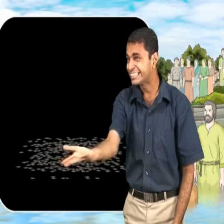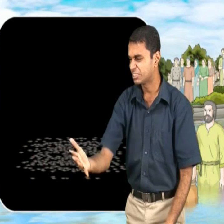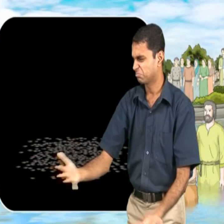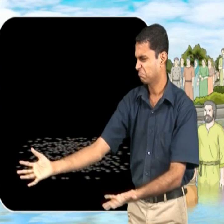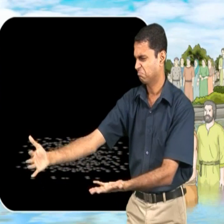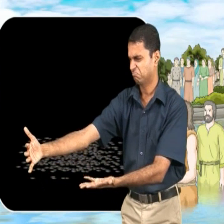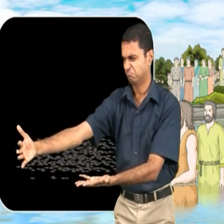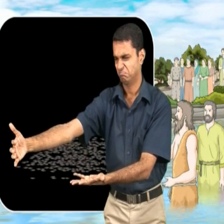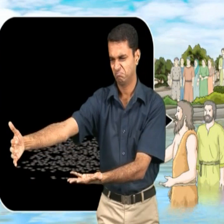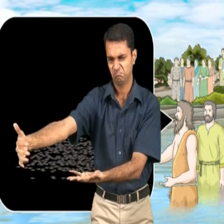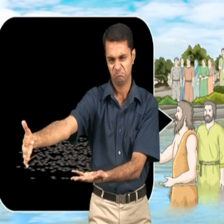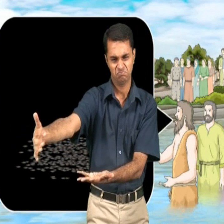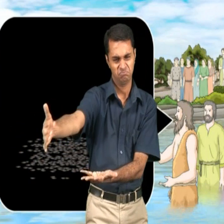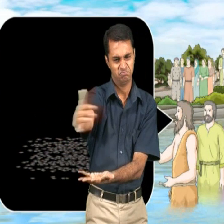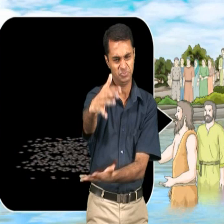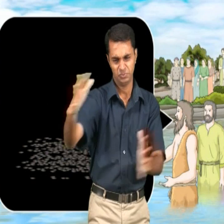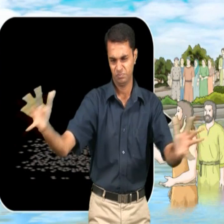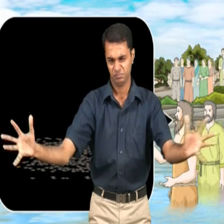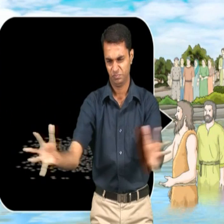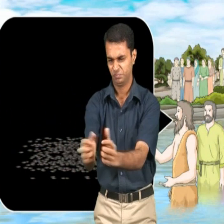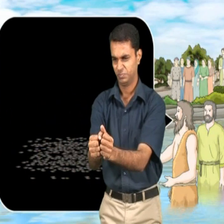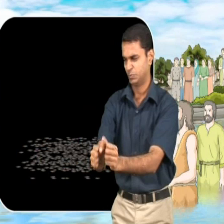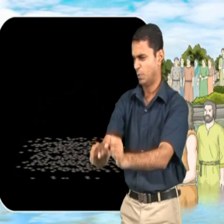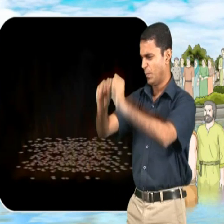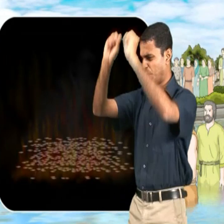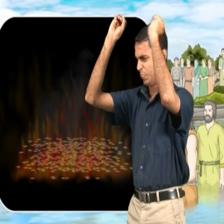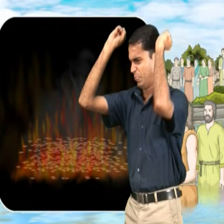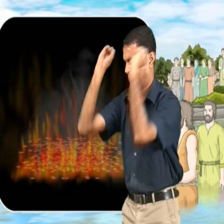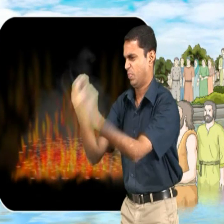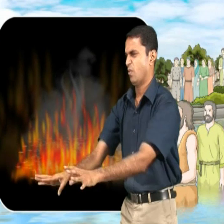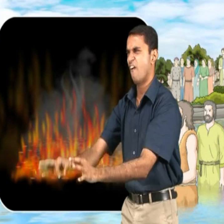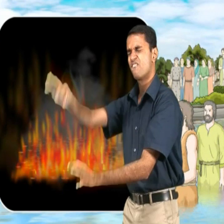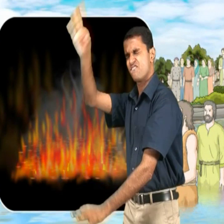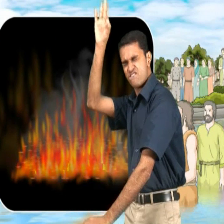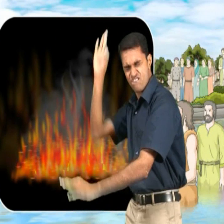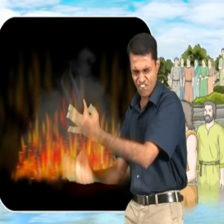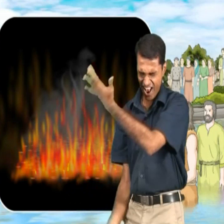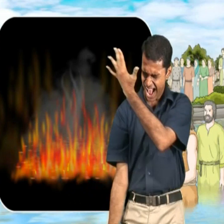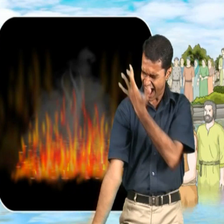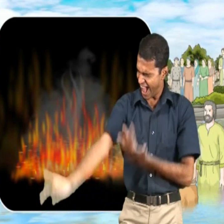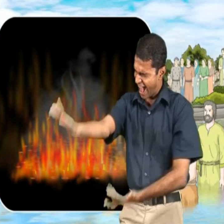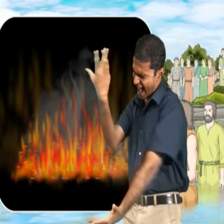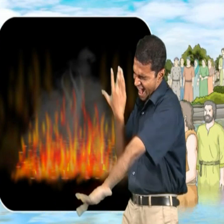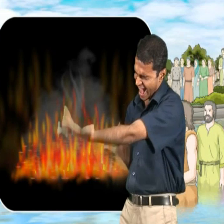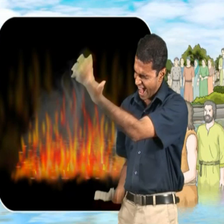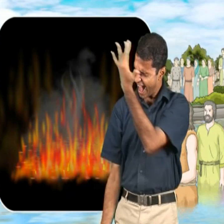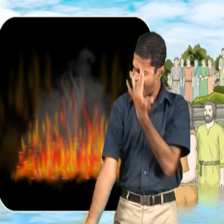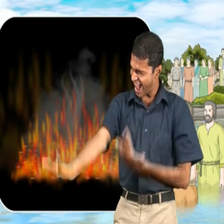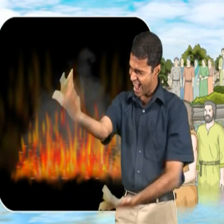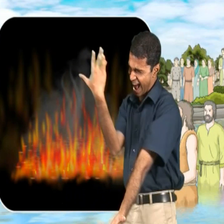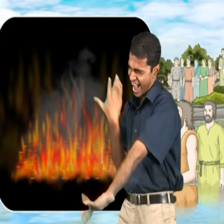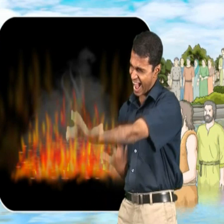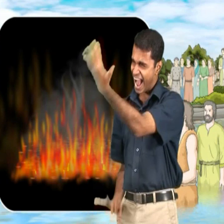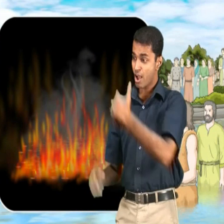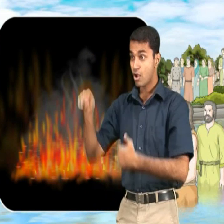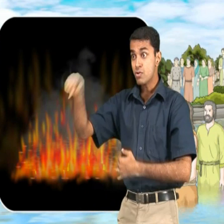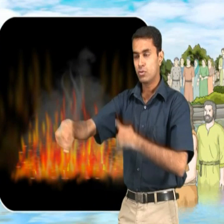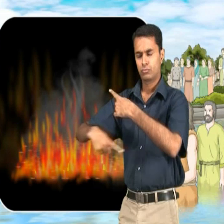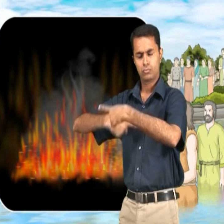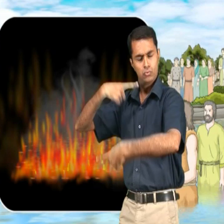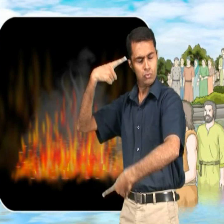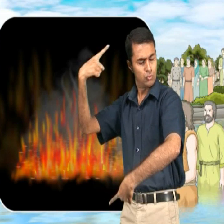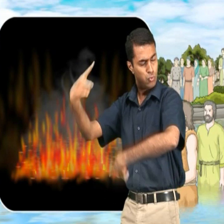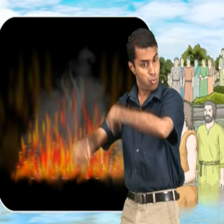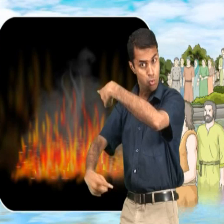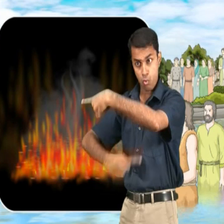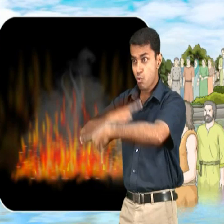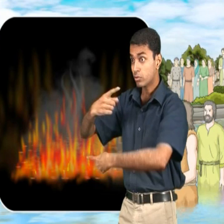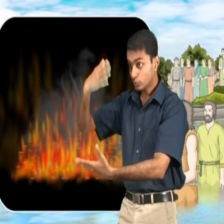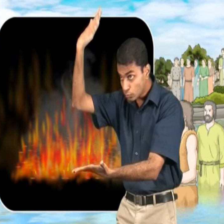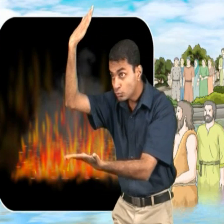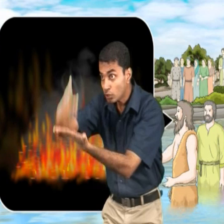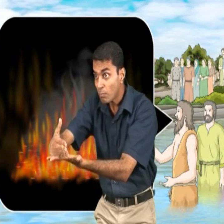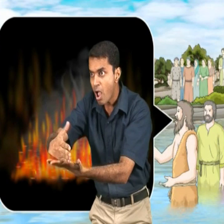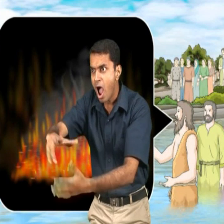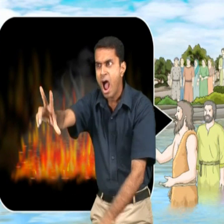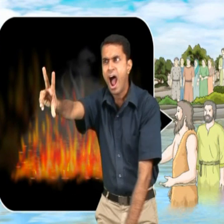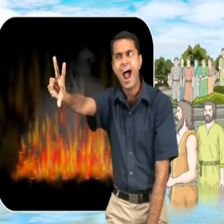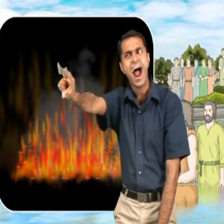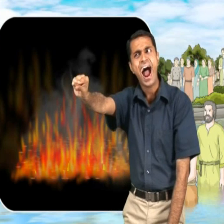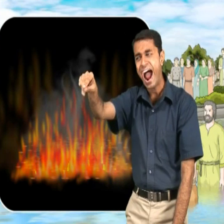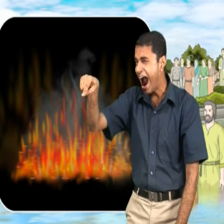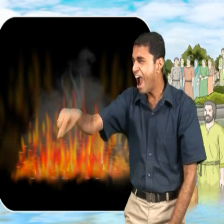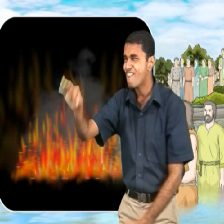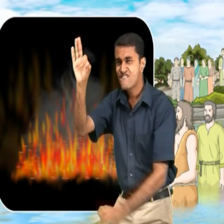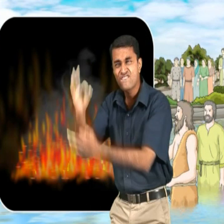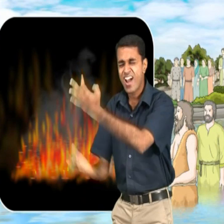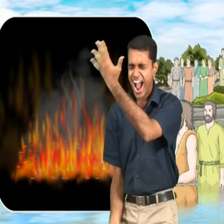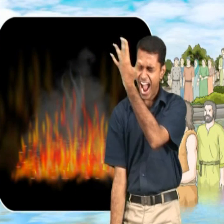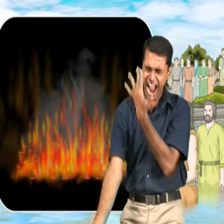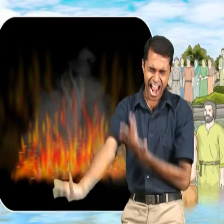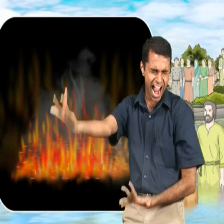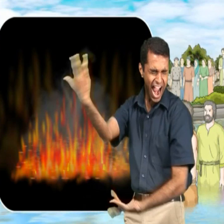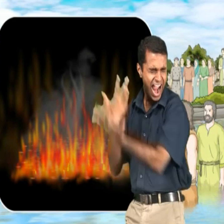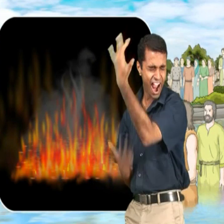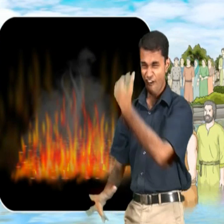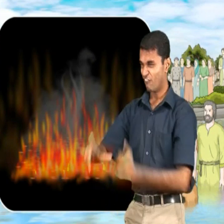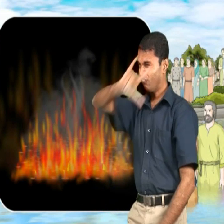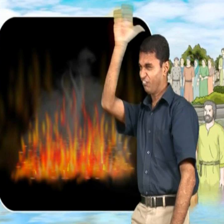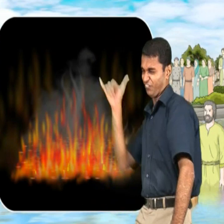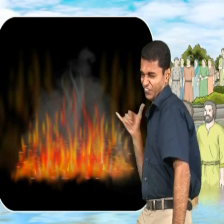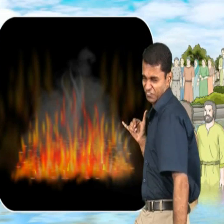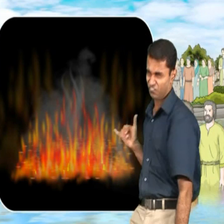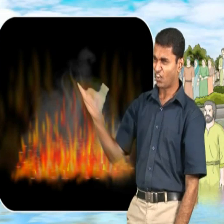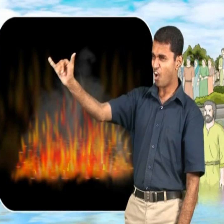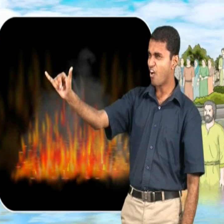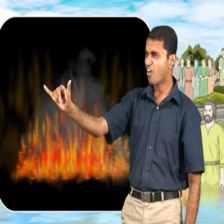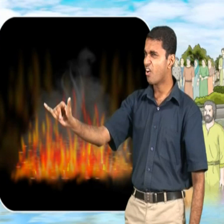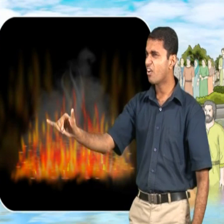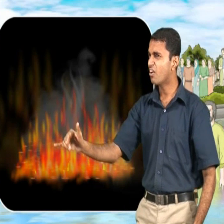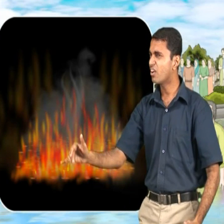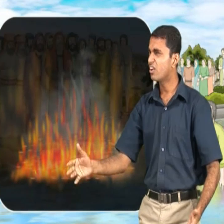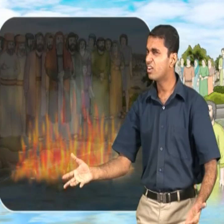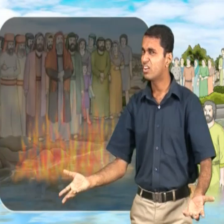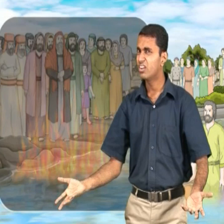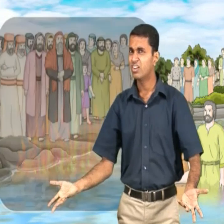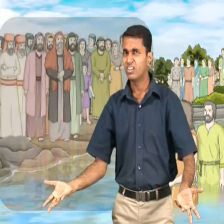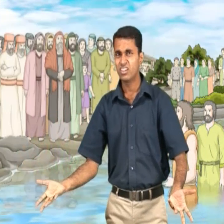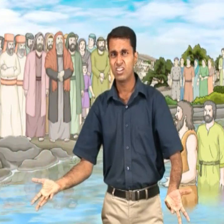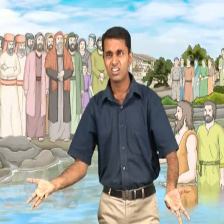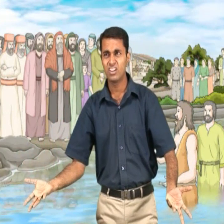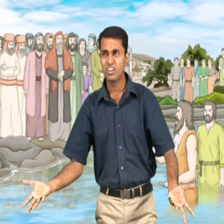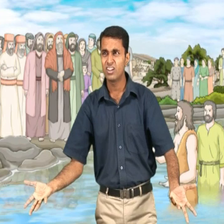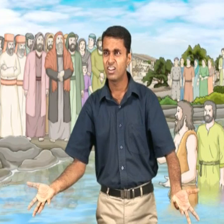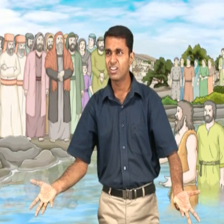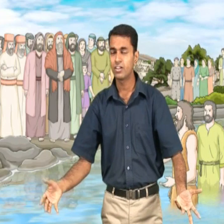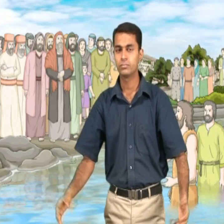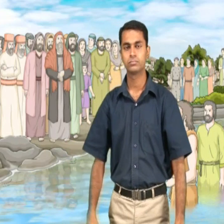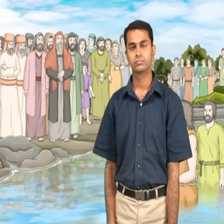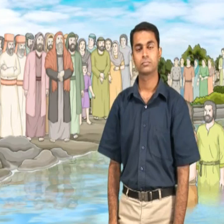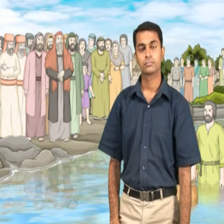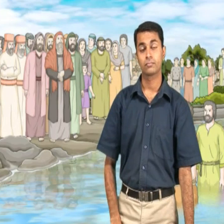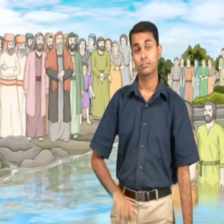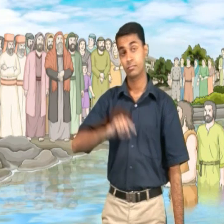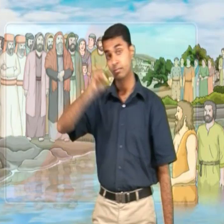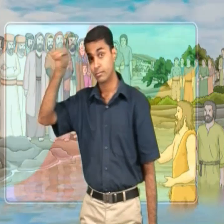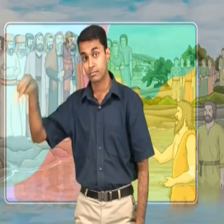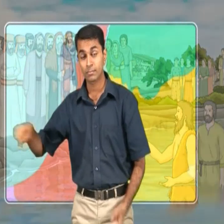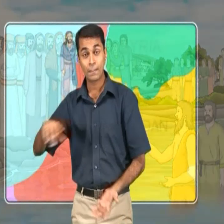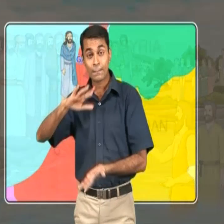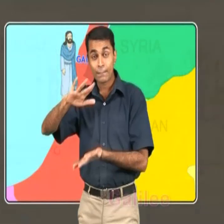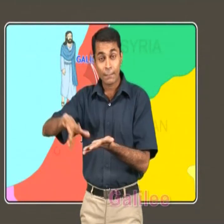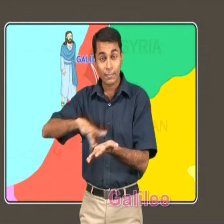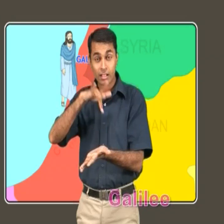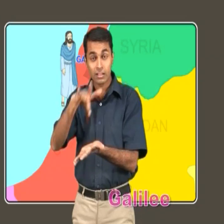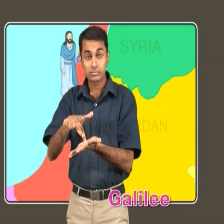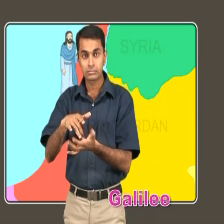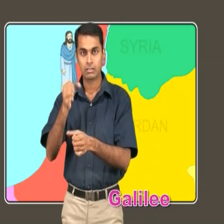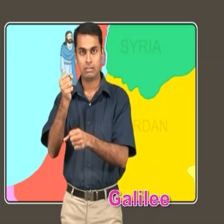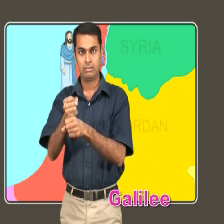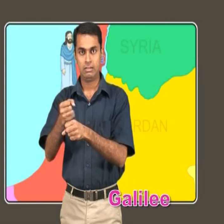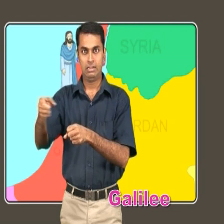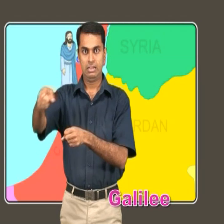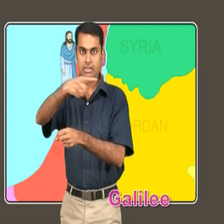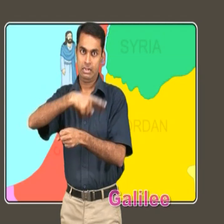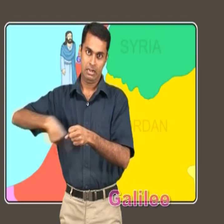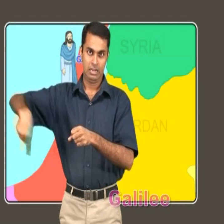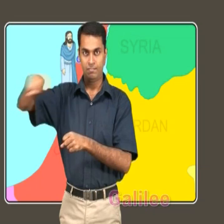but He will burn up the chaff with unquenchable fire.”